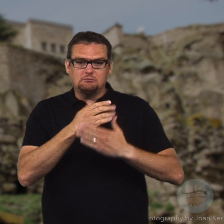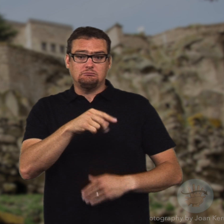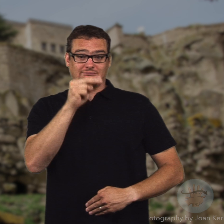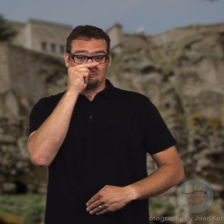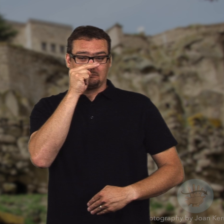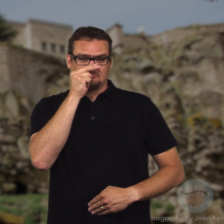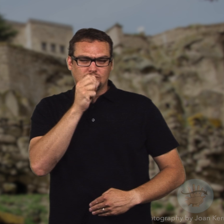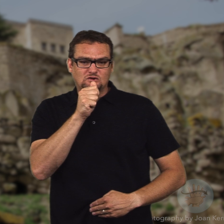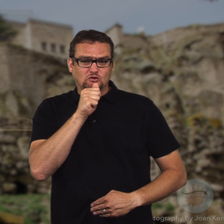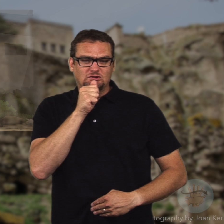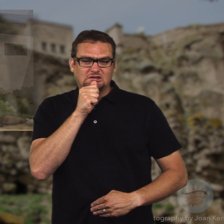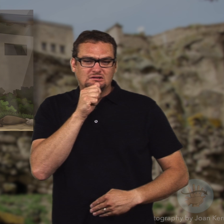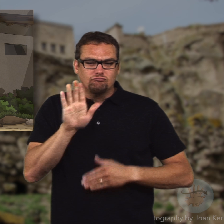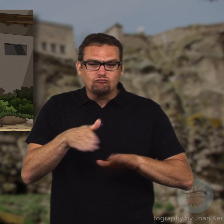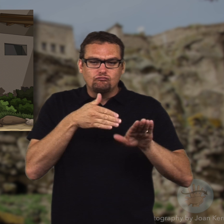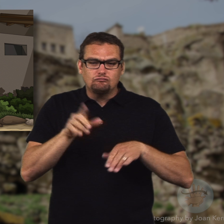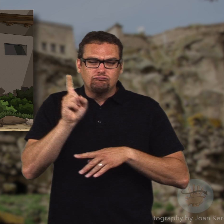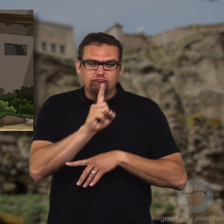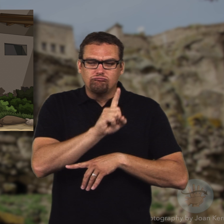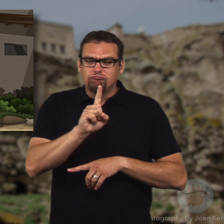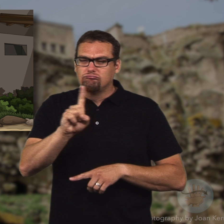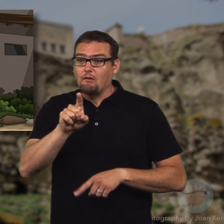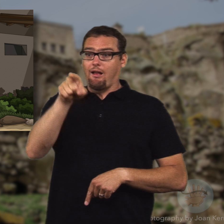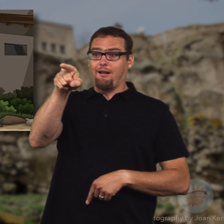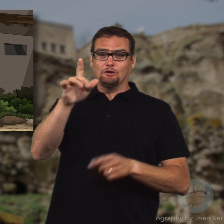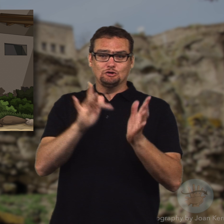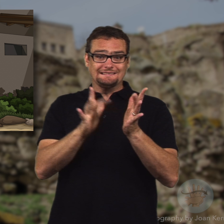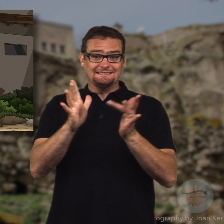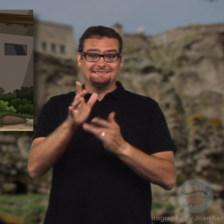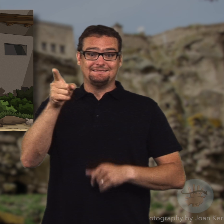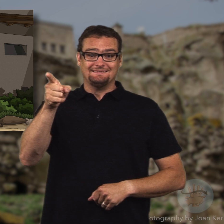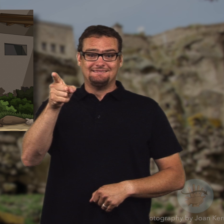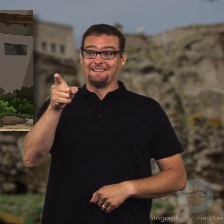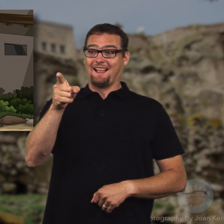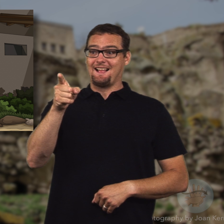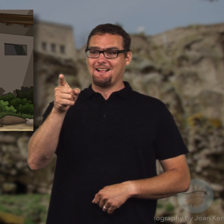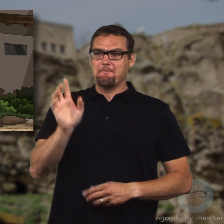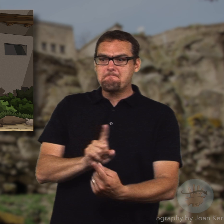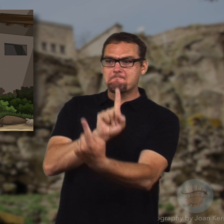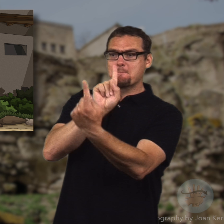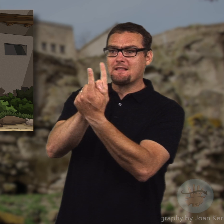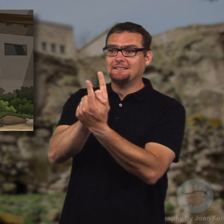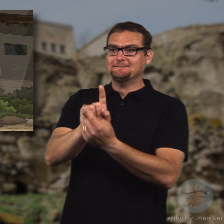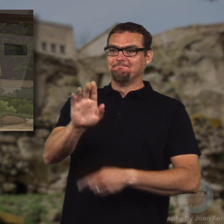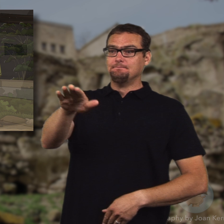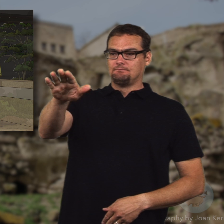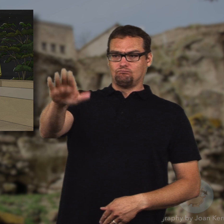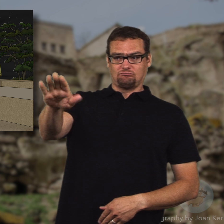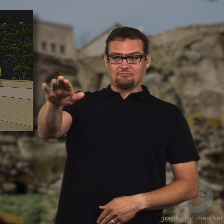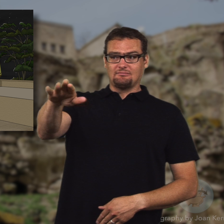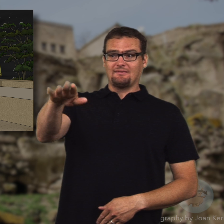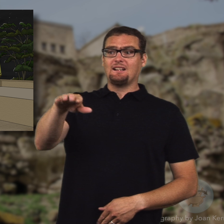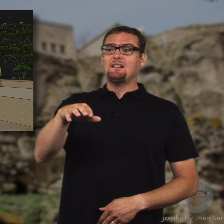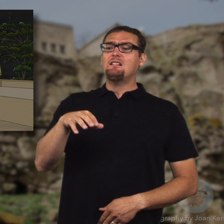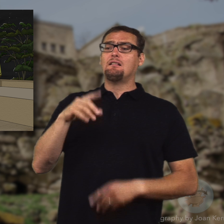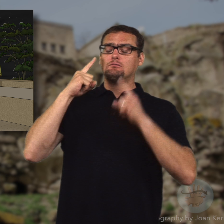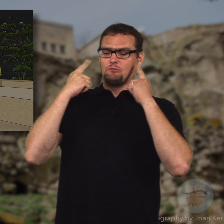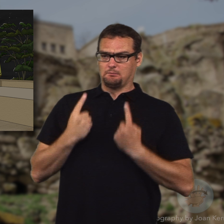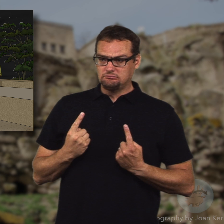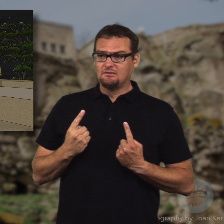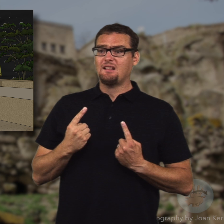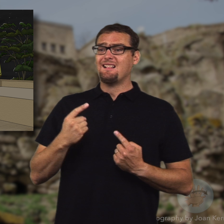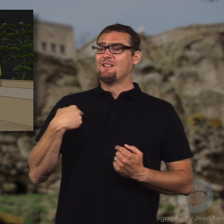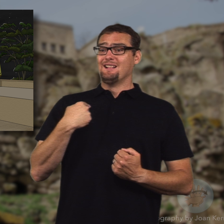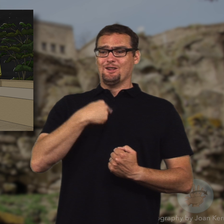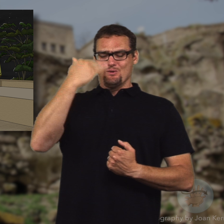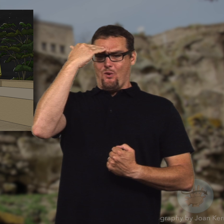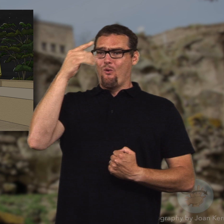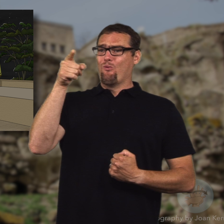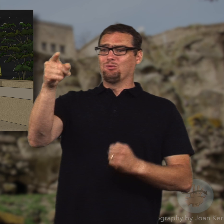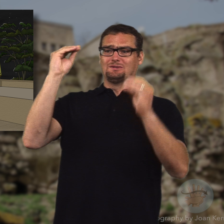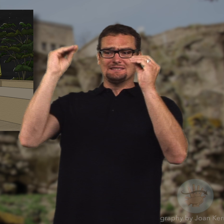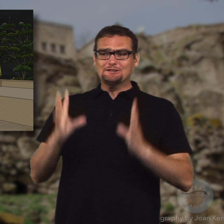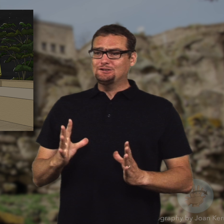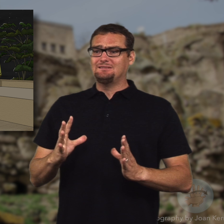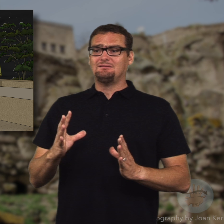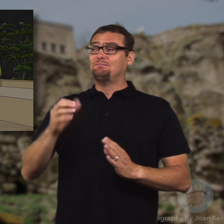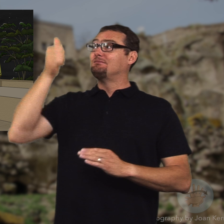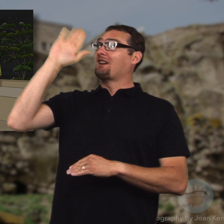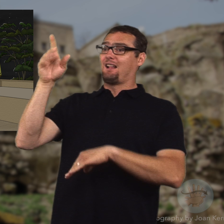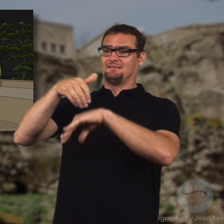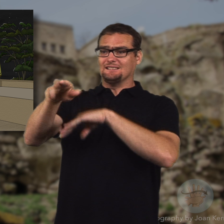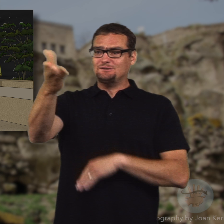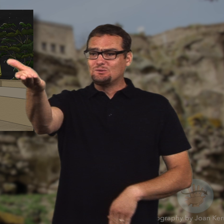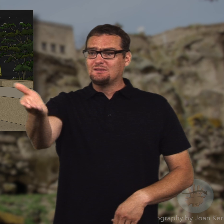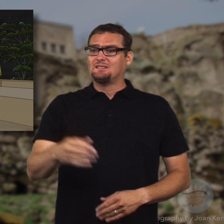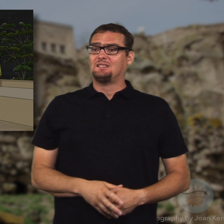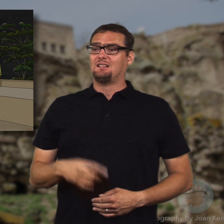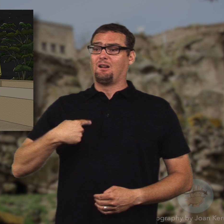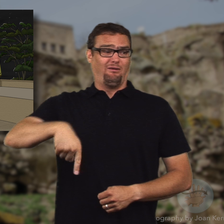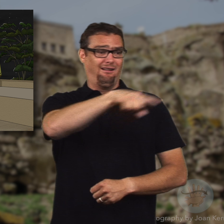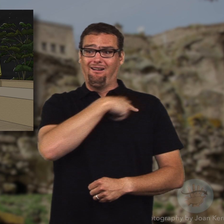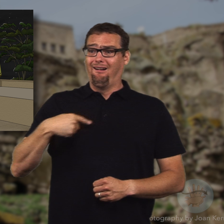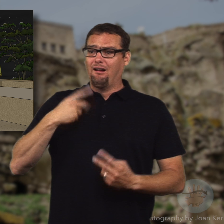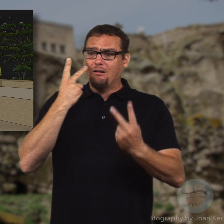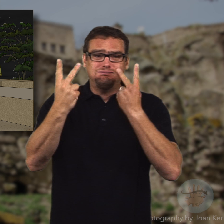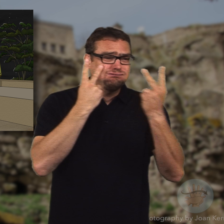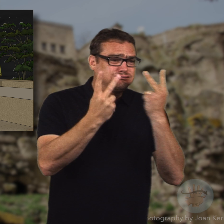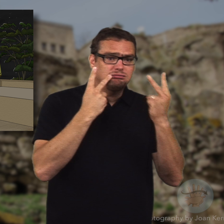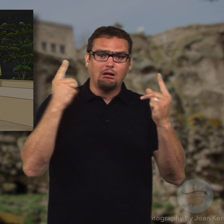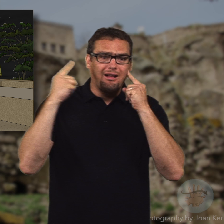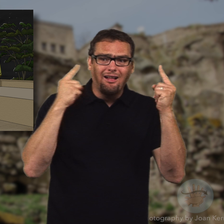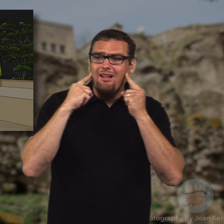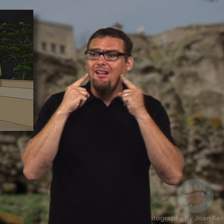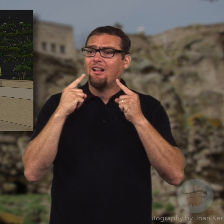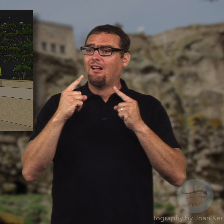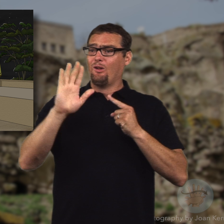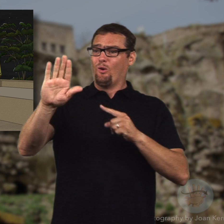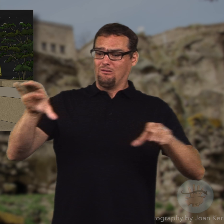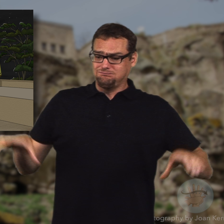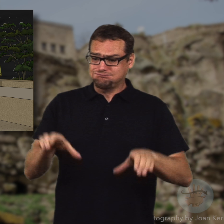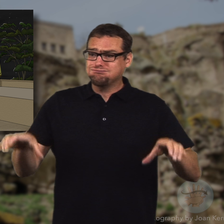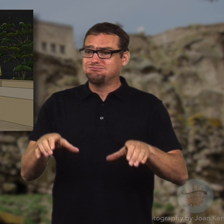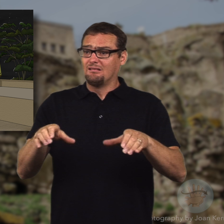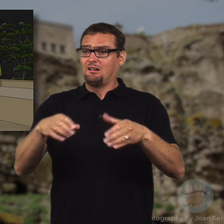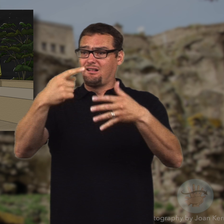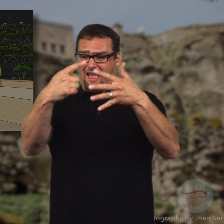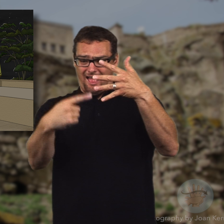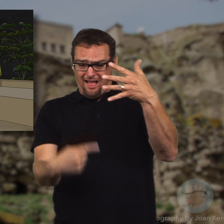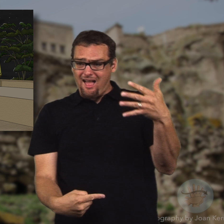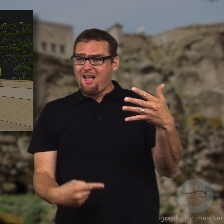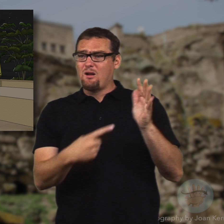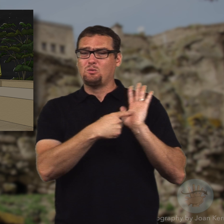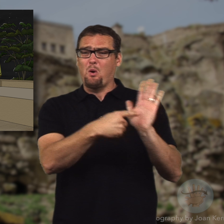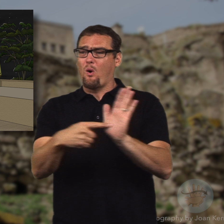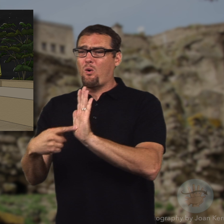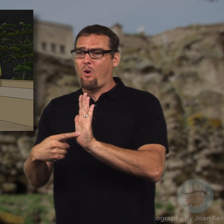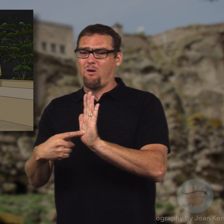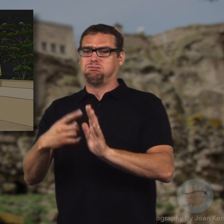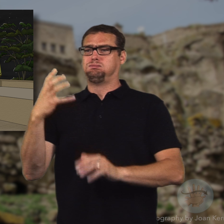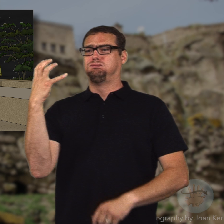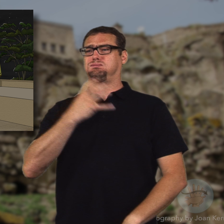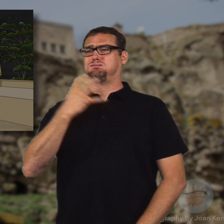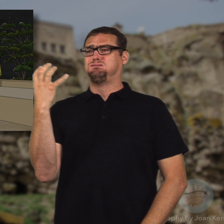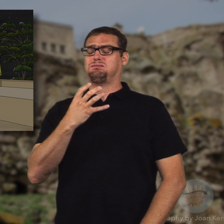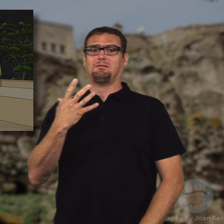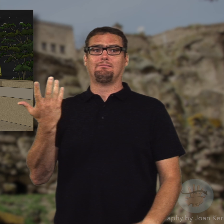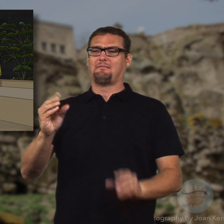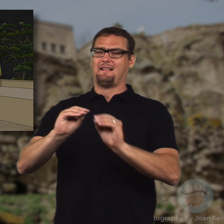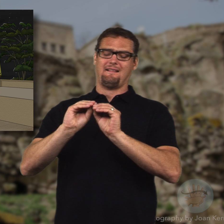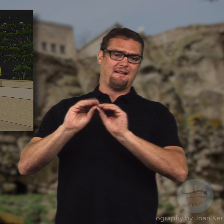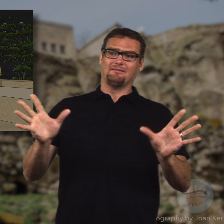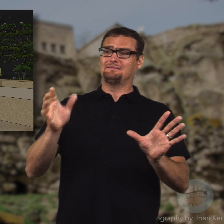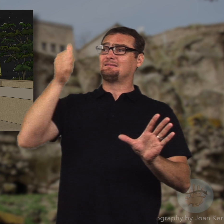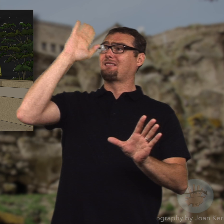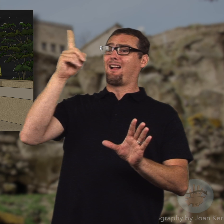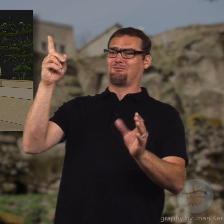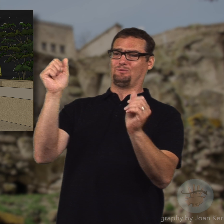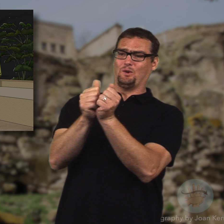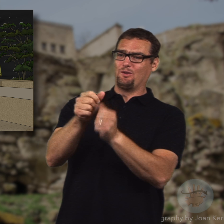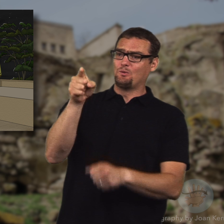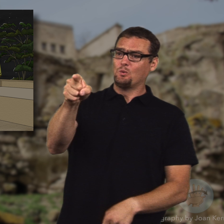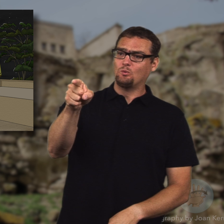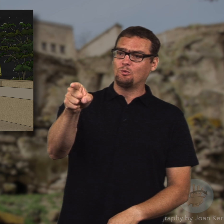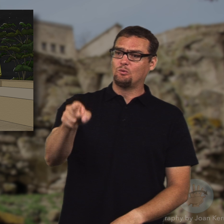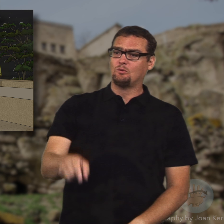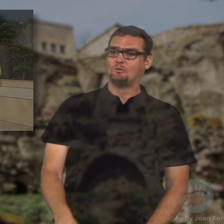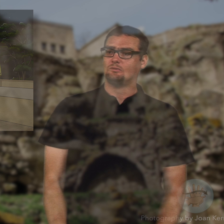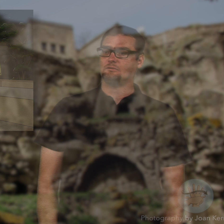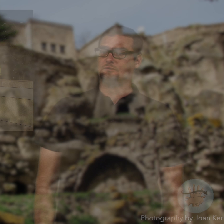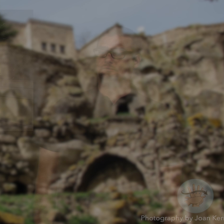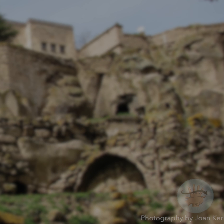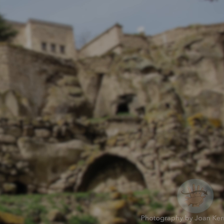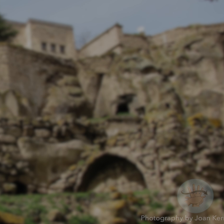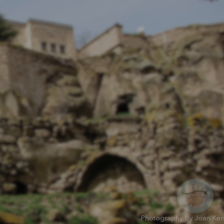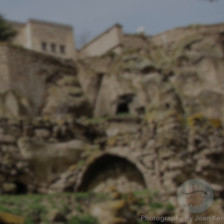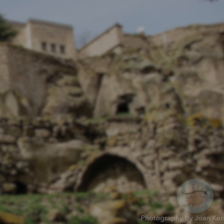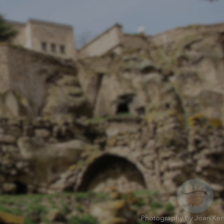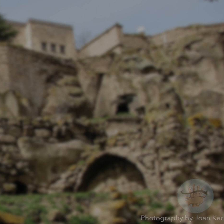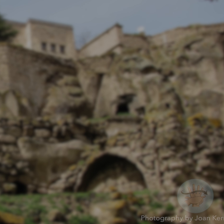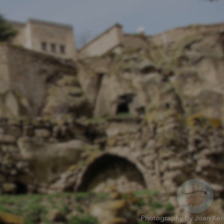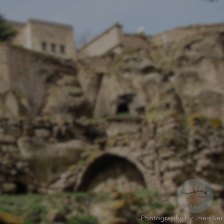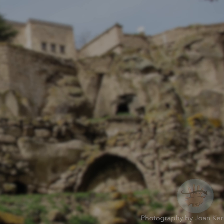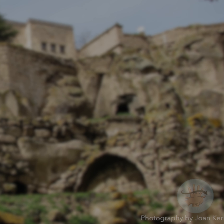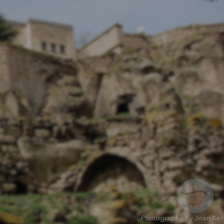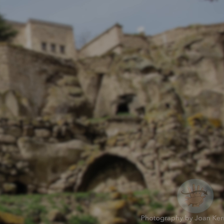He came to Jesus at night and said, “Rabbi, we know that You are a teacher who has come from God. For no one could perform the signs You are doing if God were not with him.”